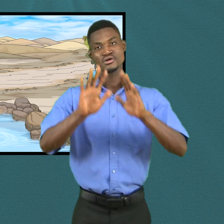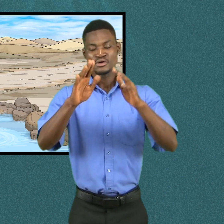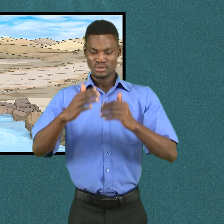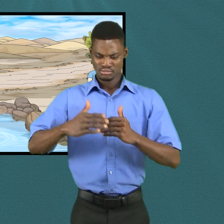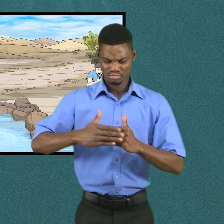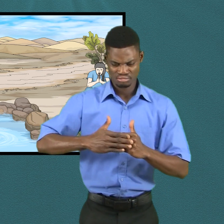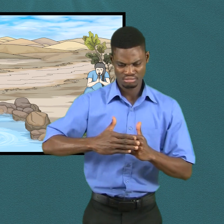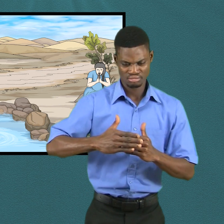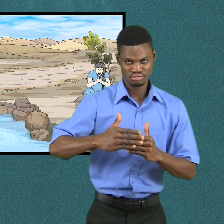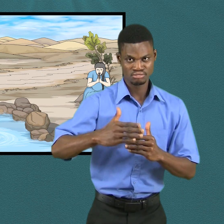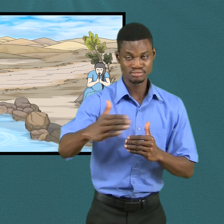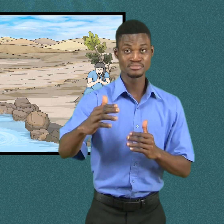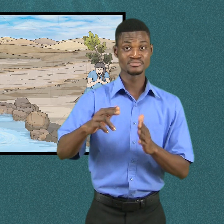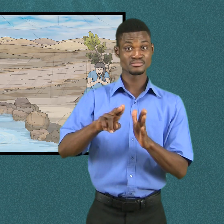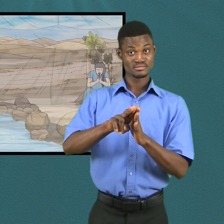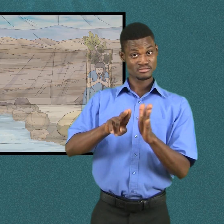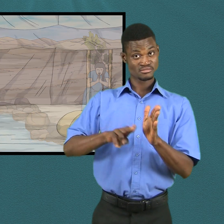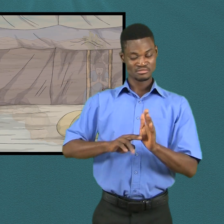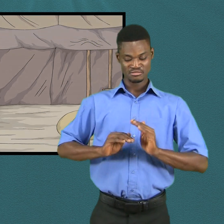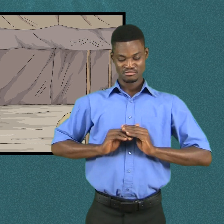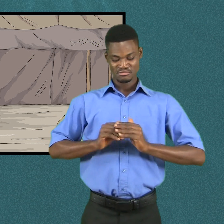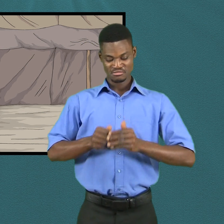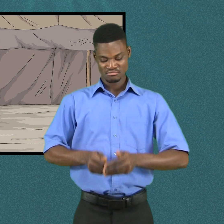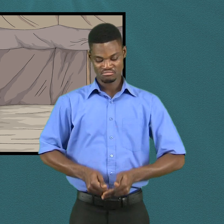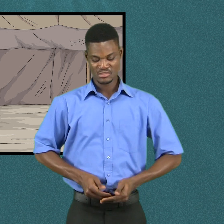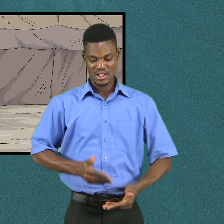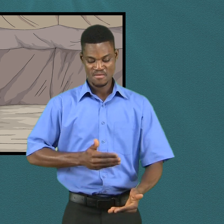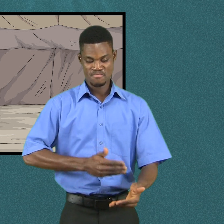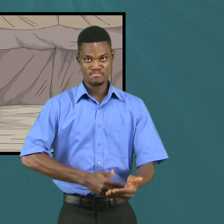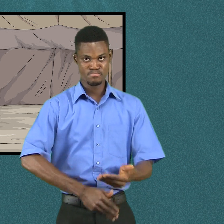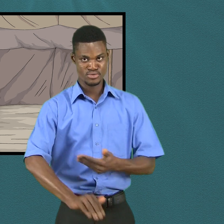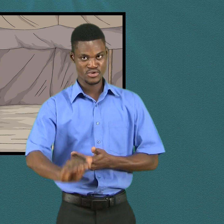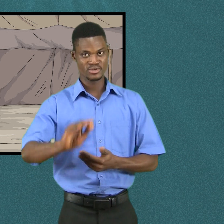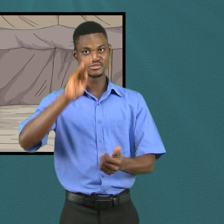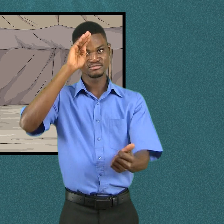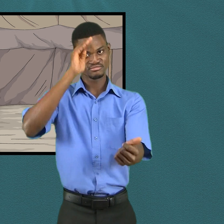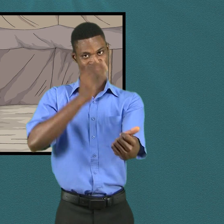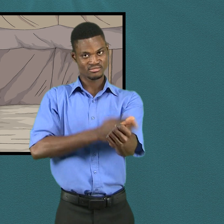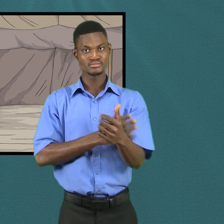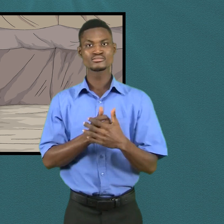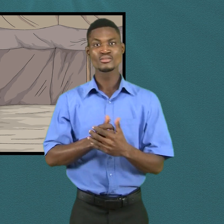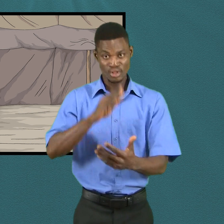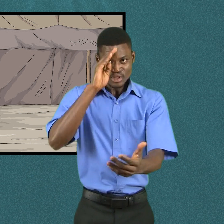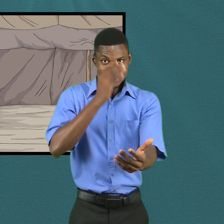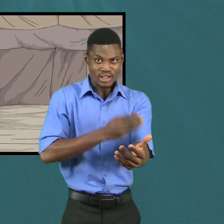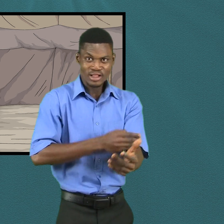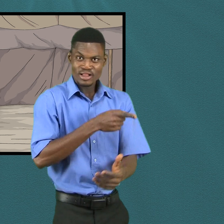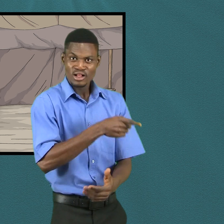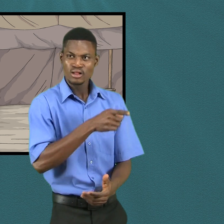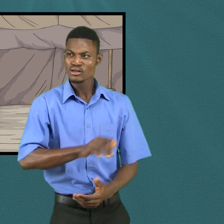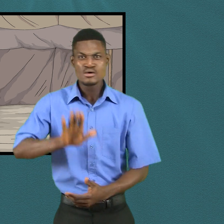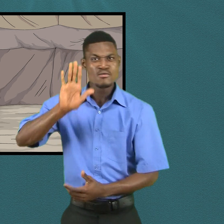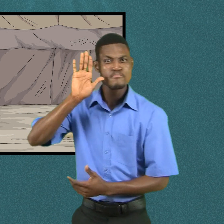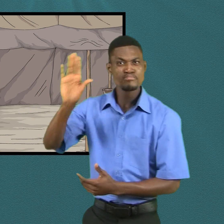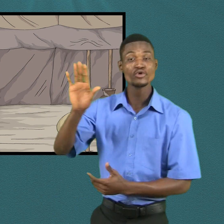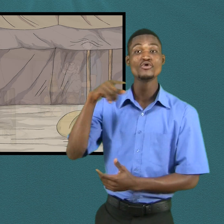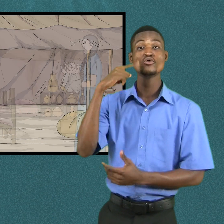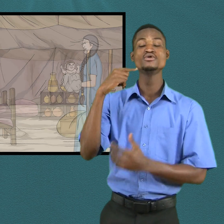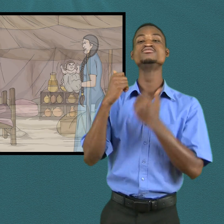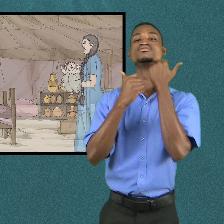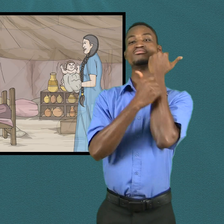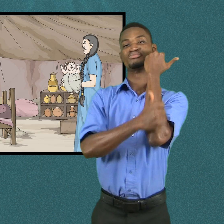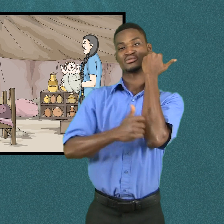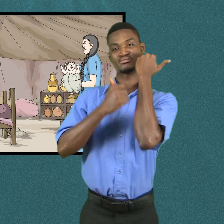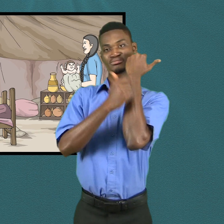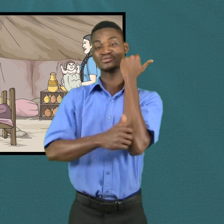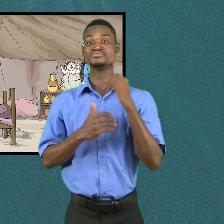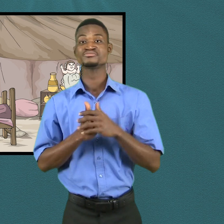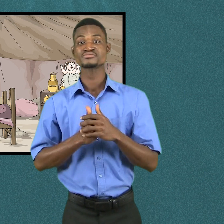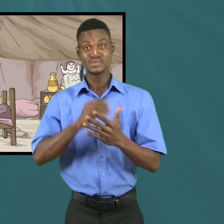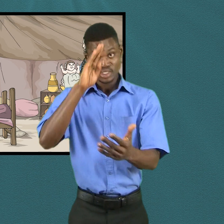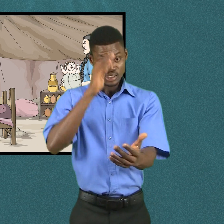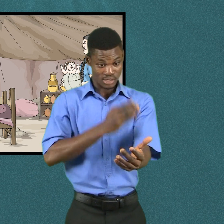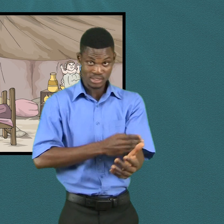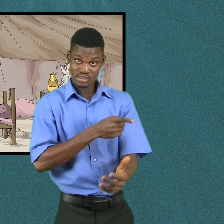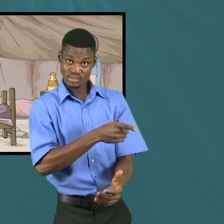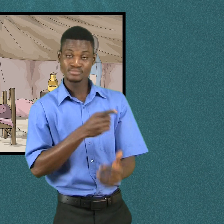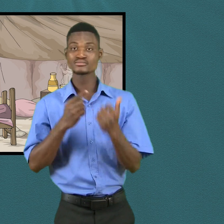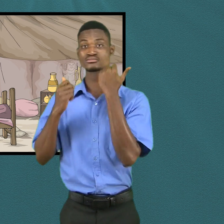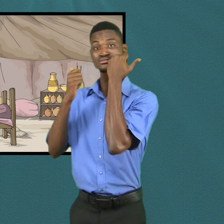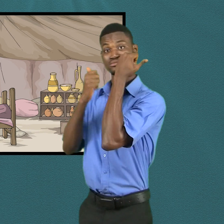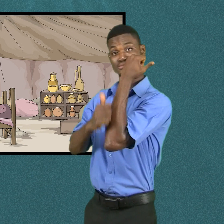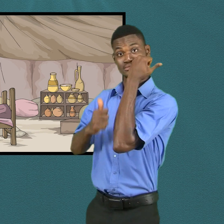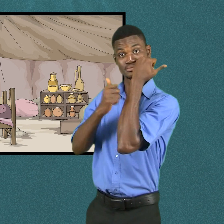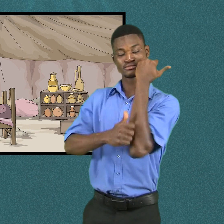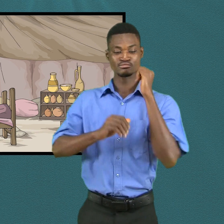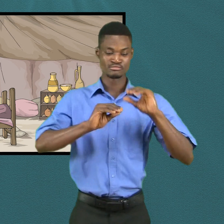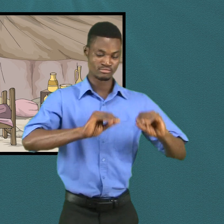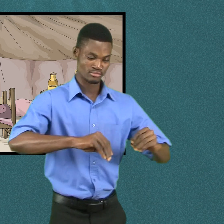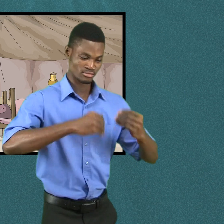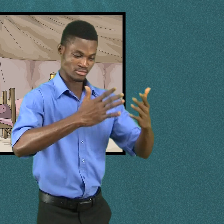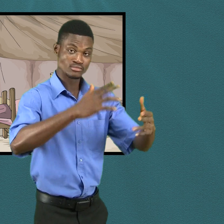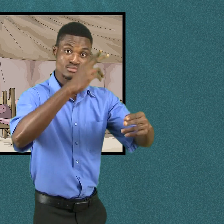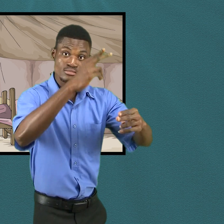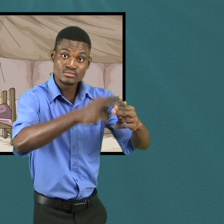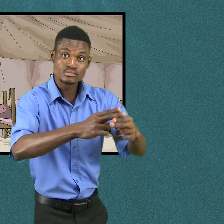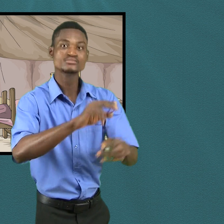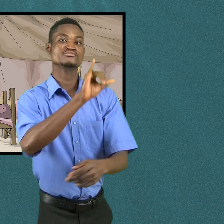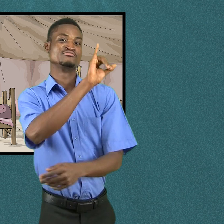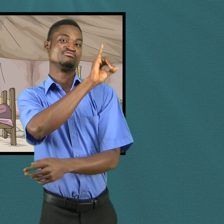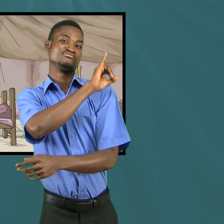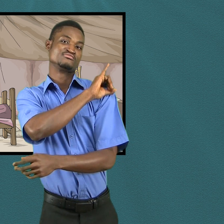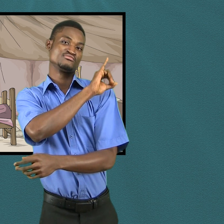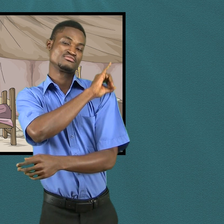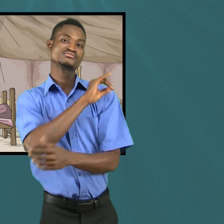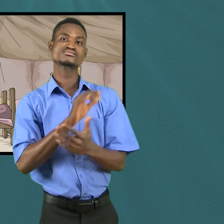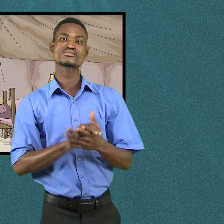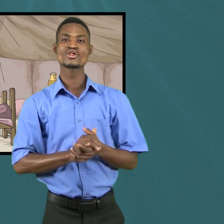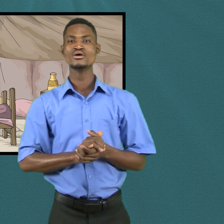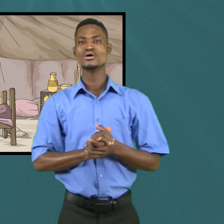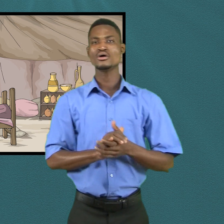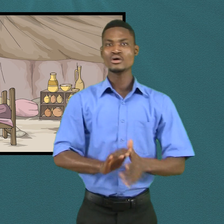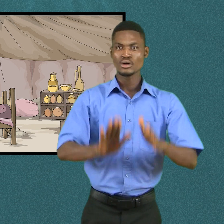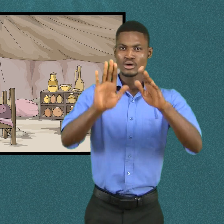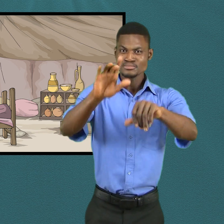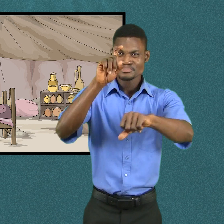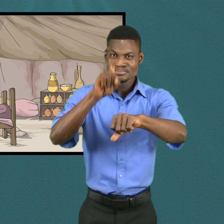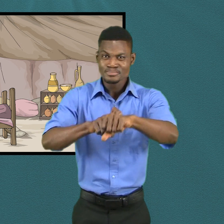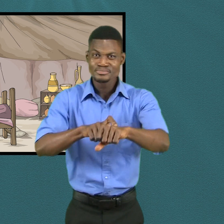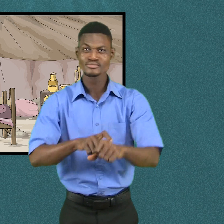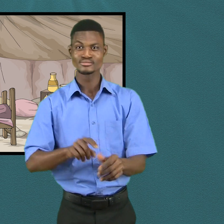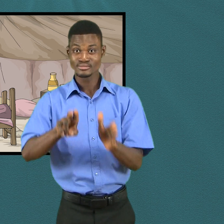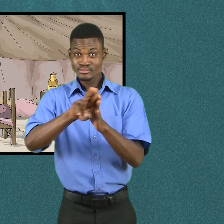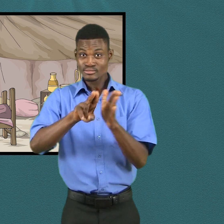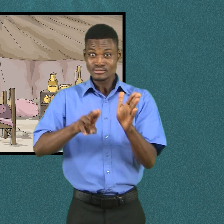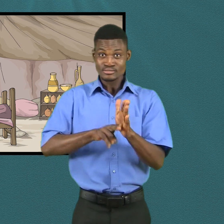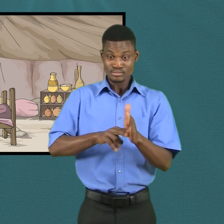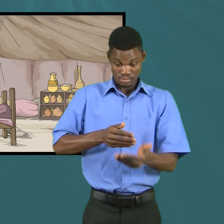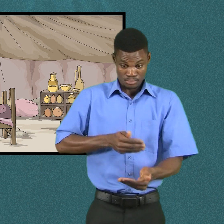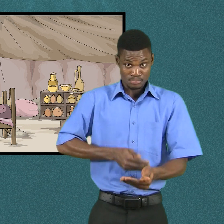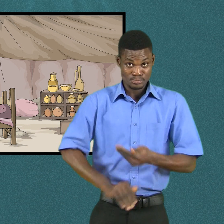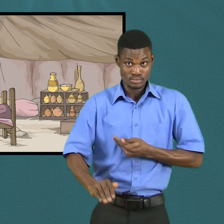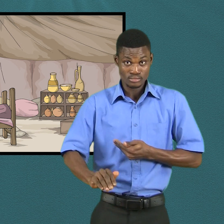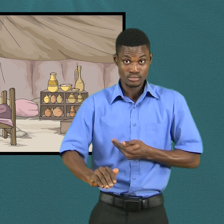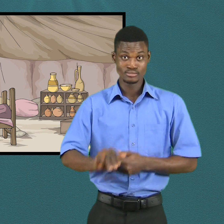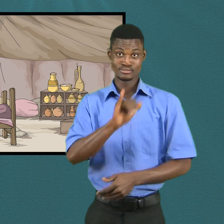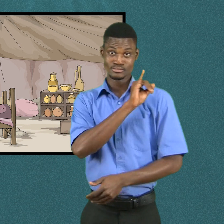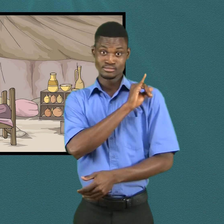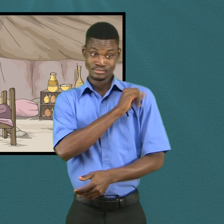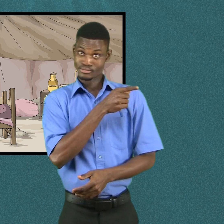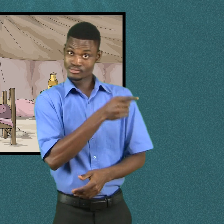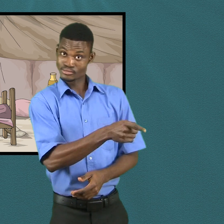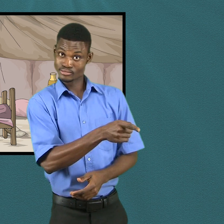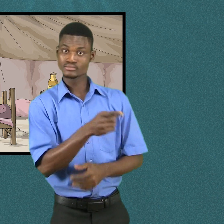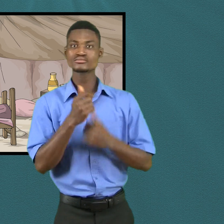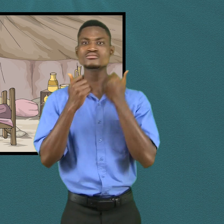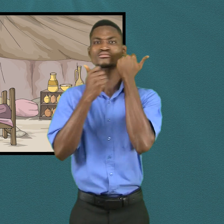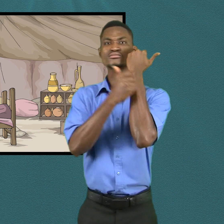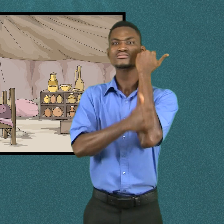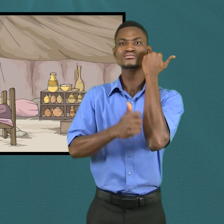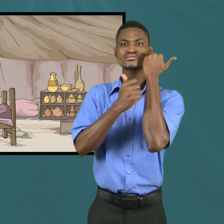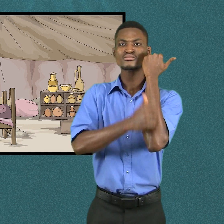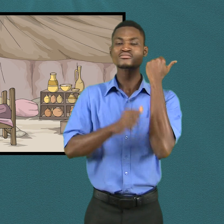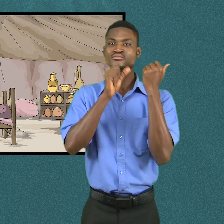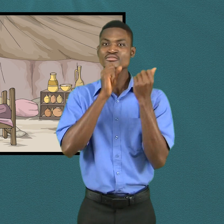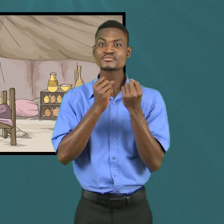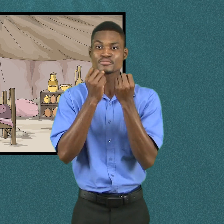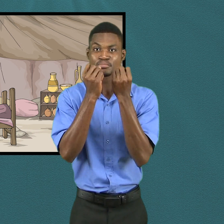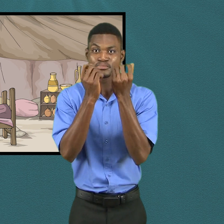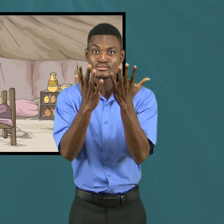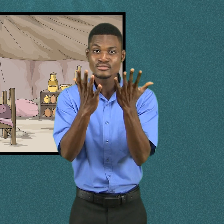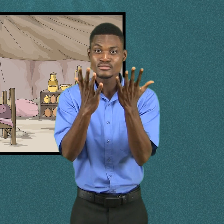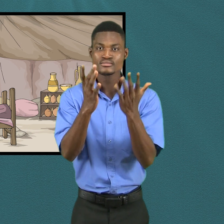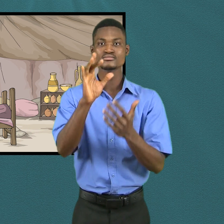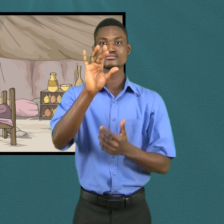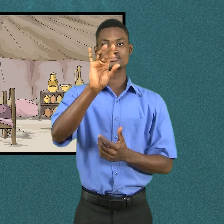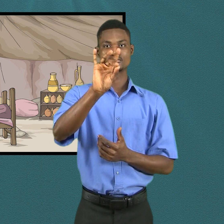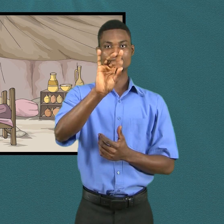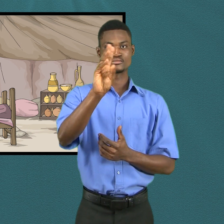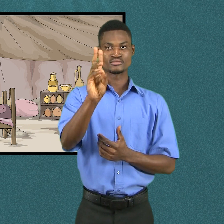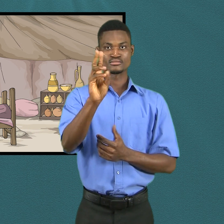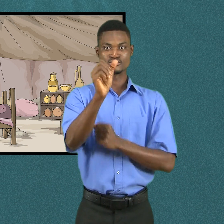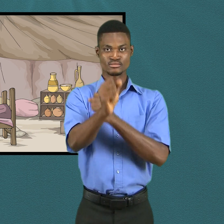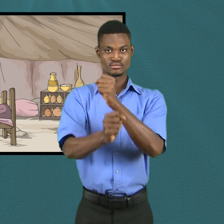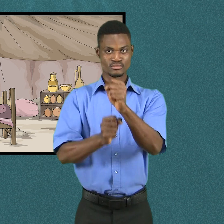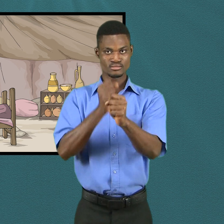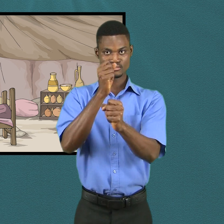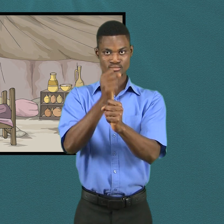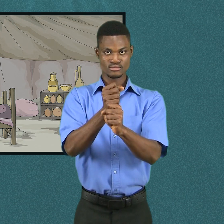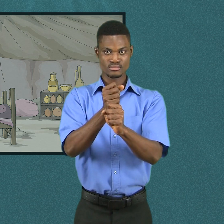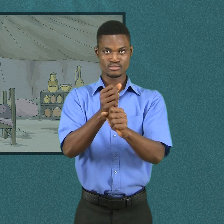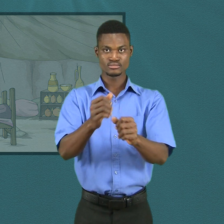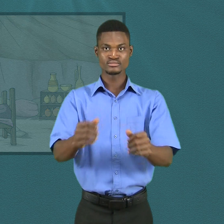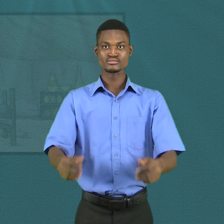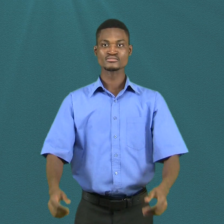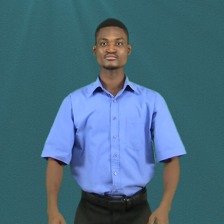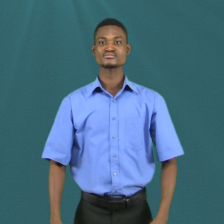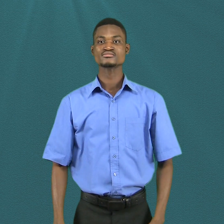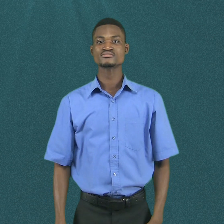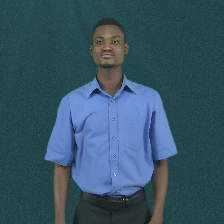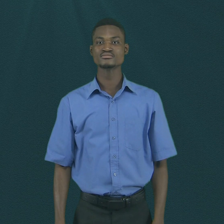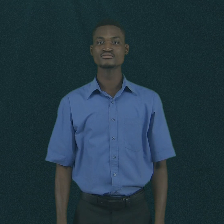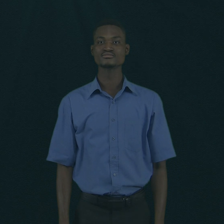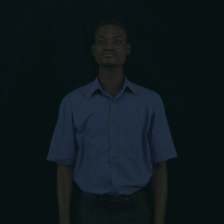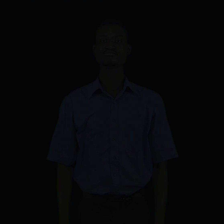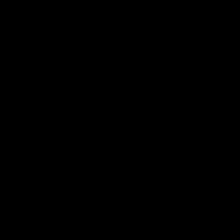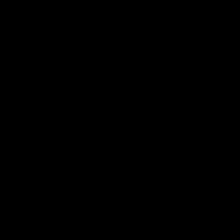And Hagar bore Abram a son, and Abram gave the name Ishmael to the son she had borne. Abram was eighty-six years old when Hagar bore Ishmael to him.